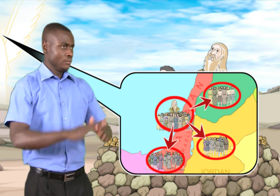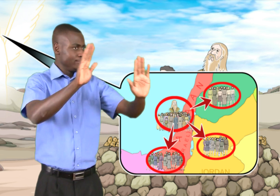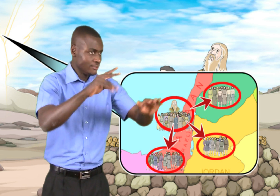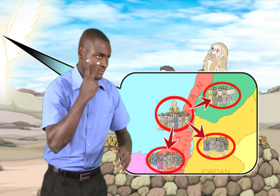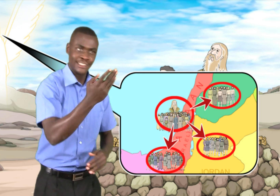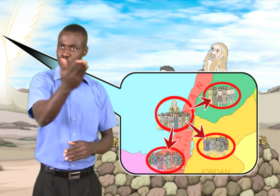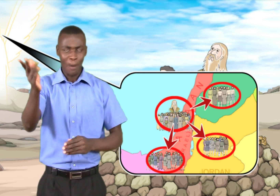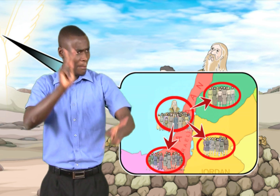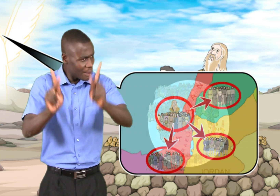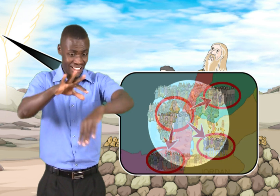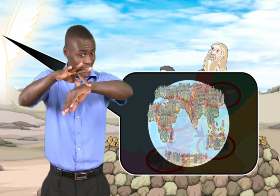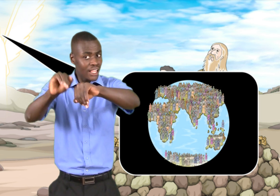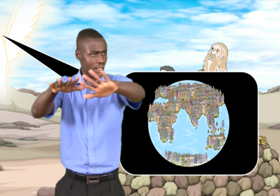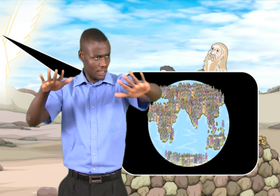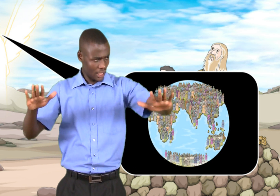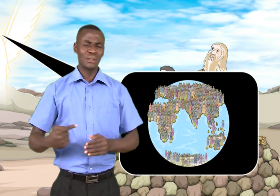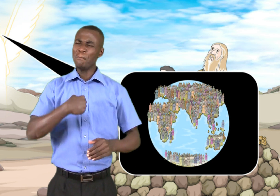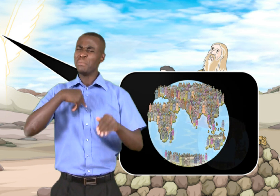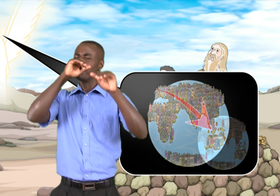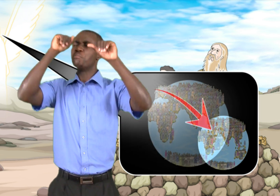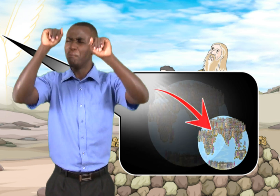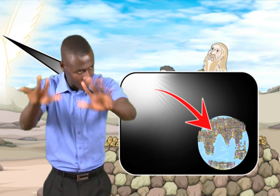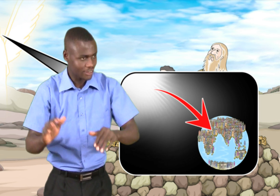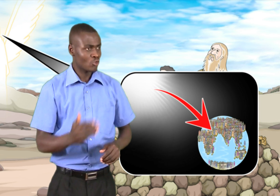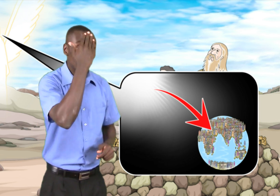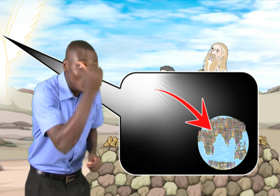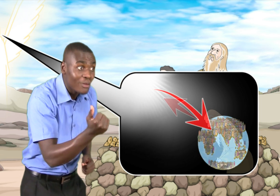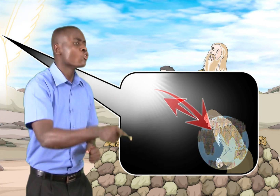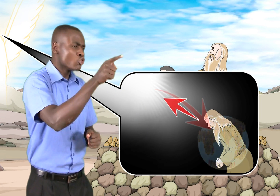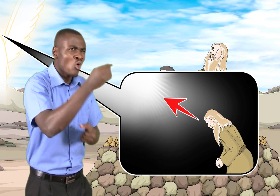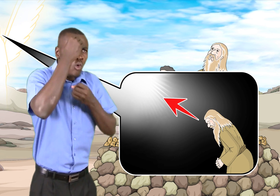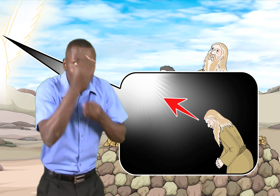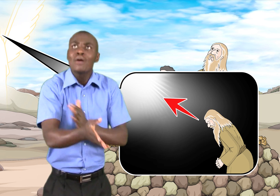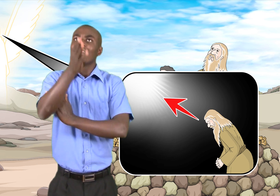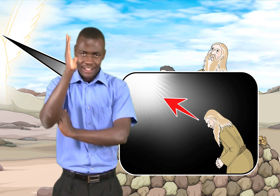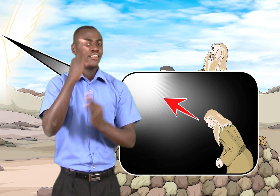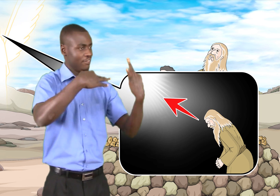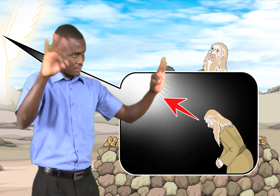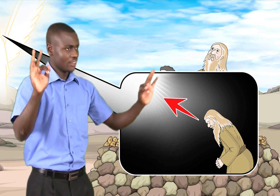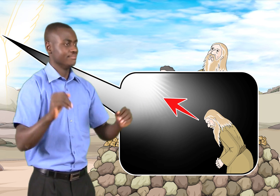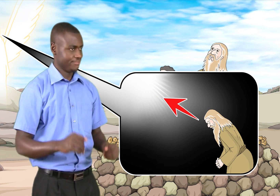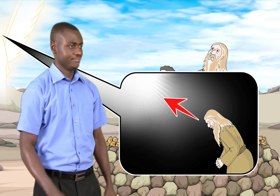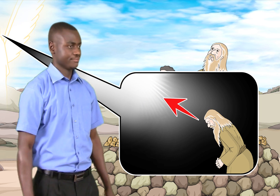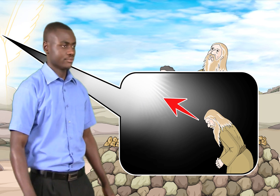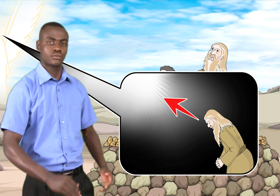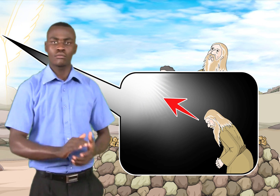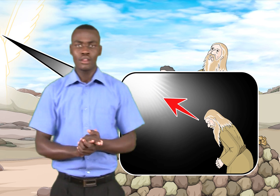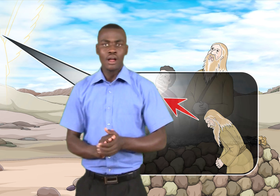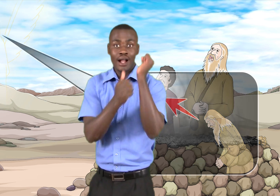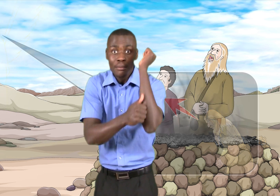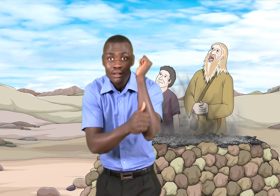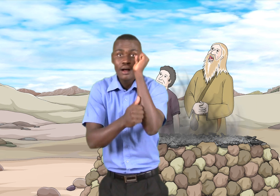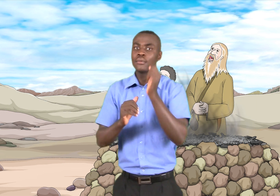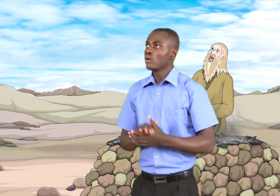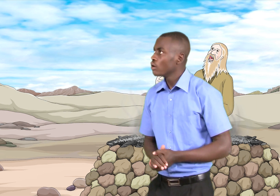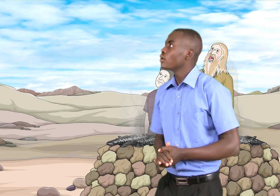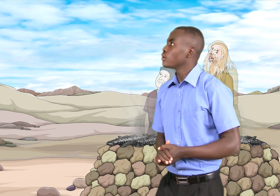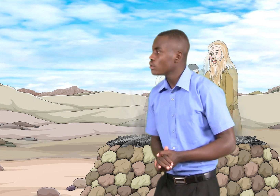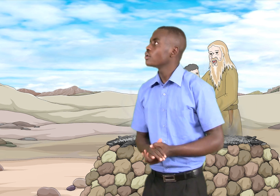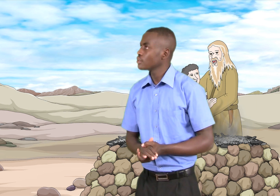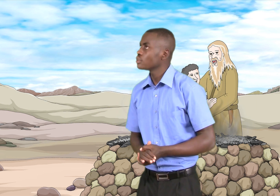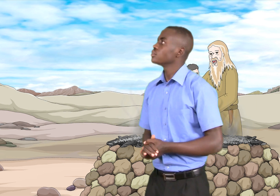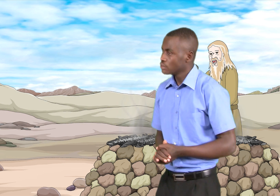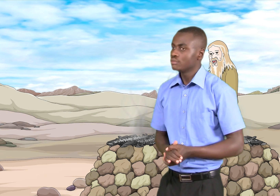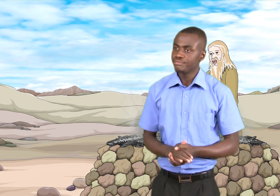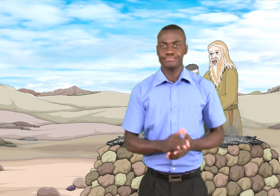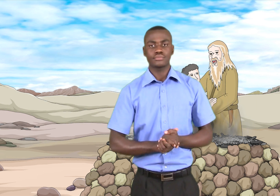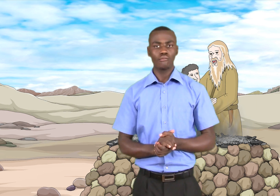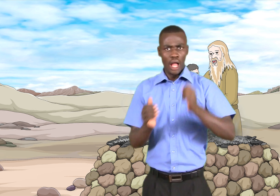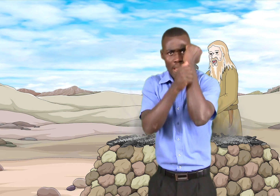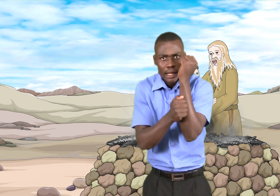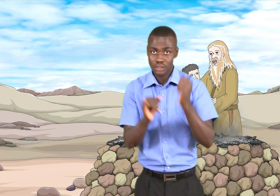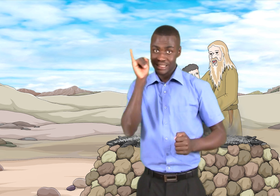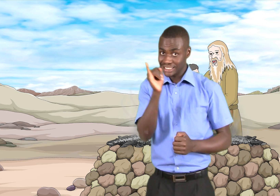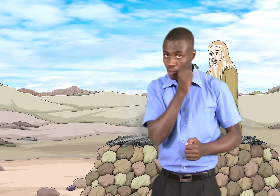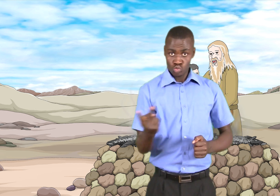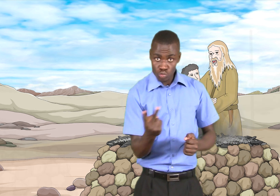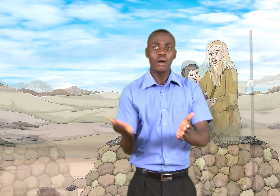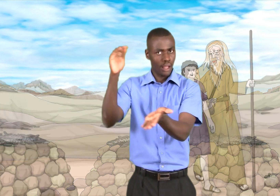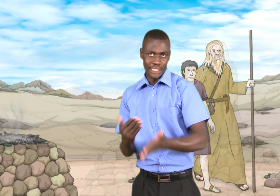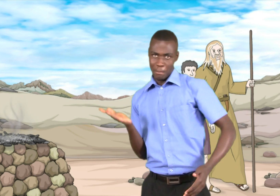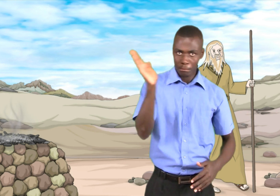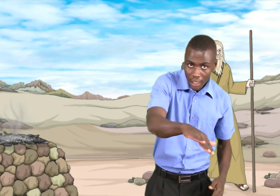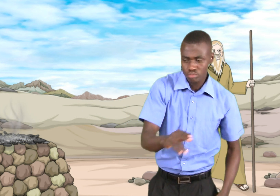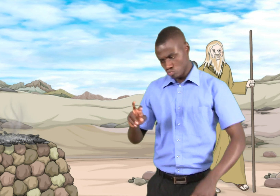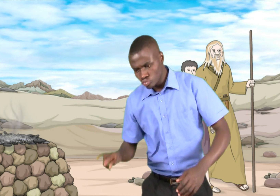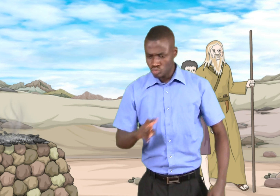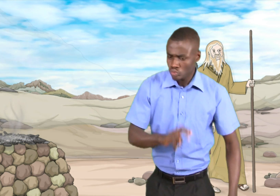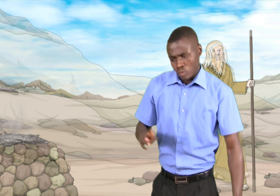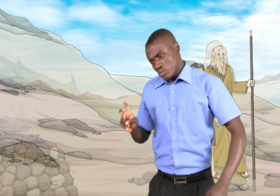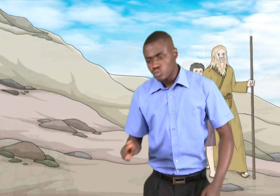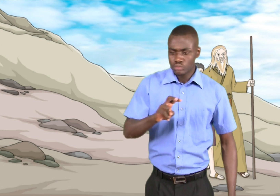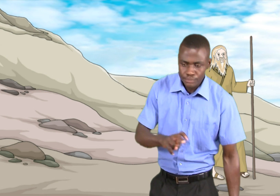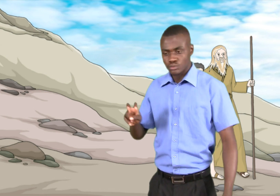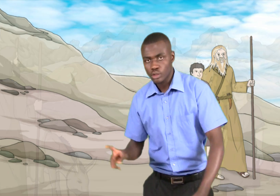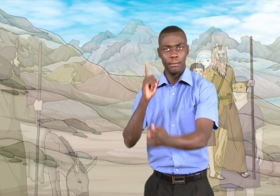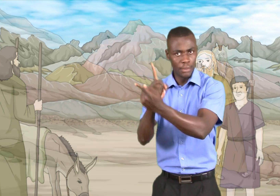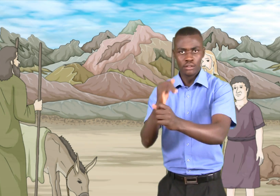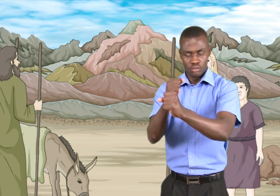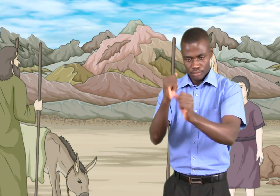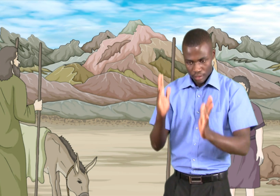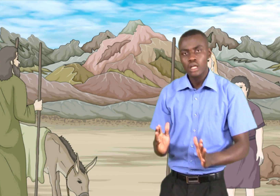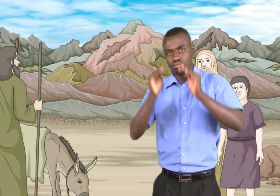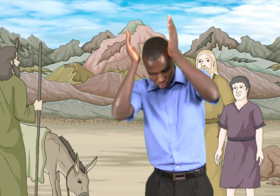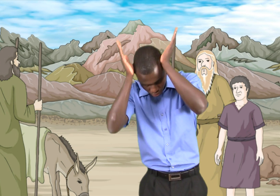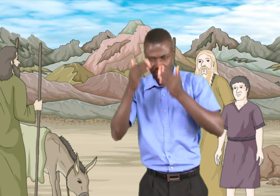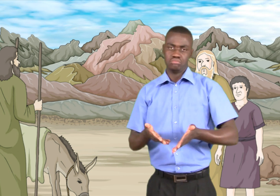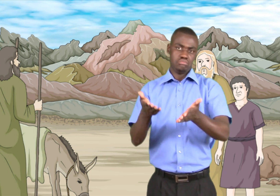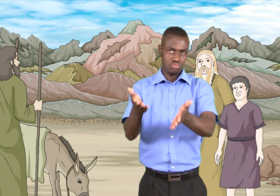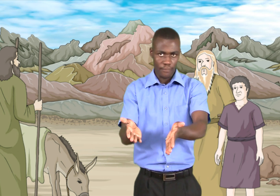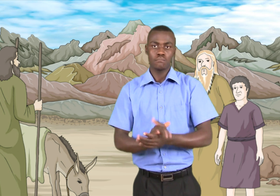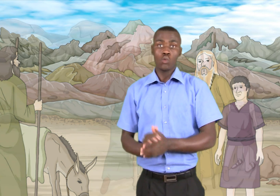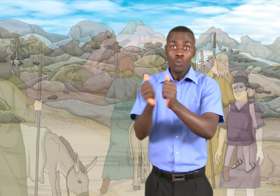And through your offspring all nations of the earth will be blessed, because you have obeyed My voice.”